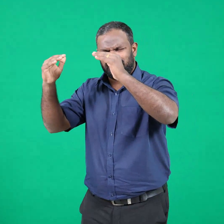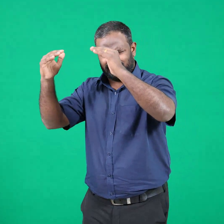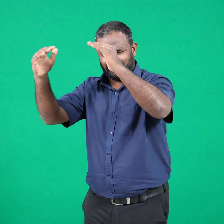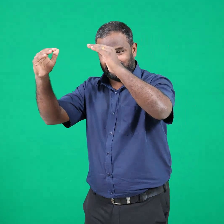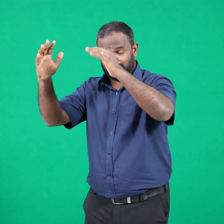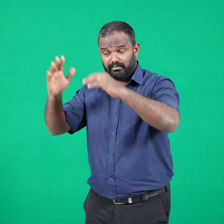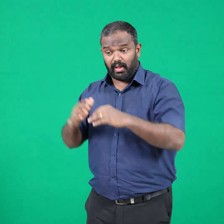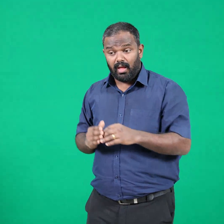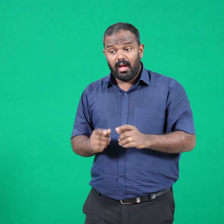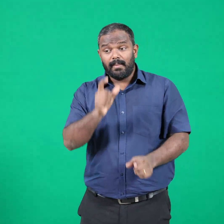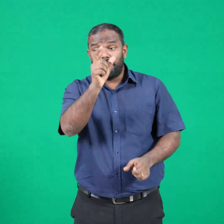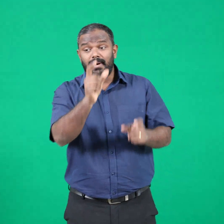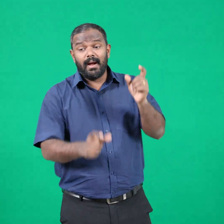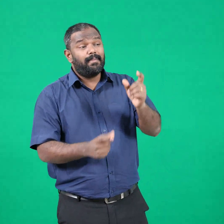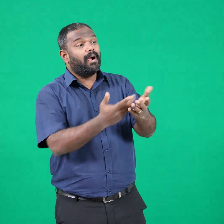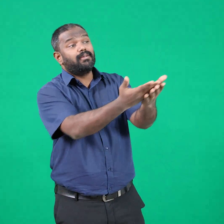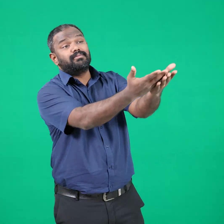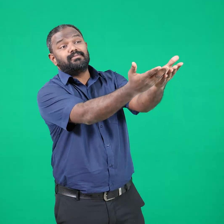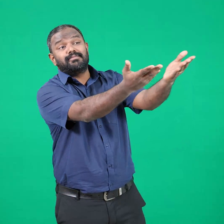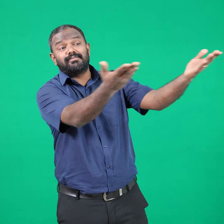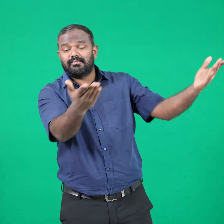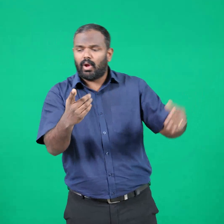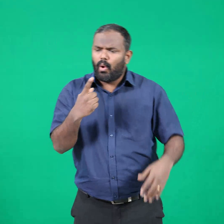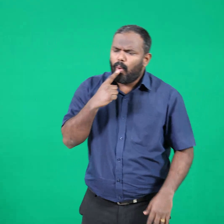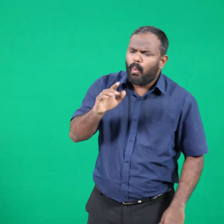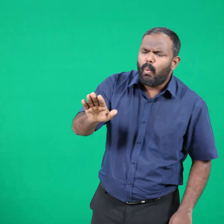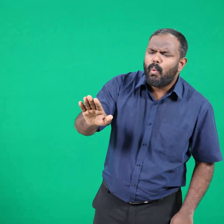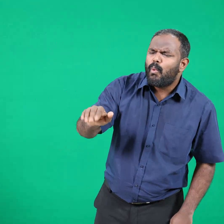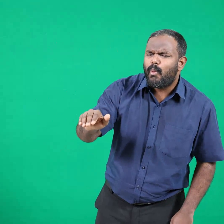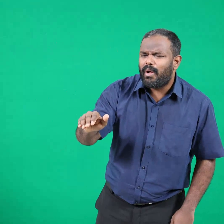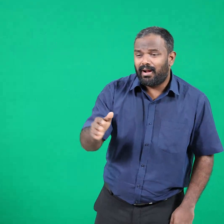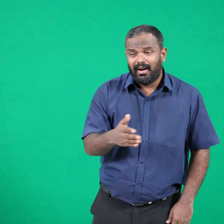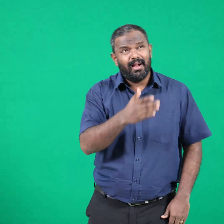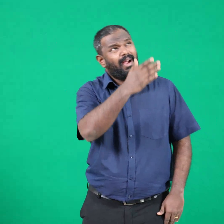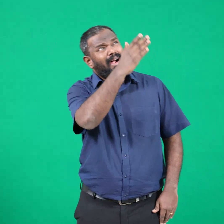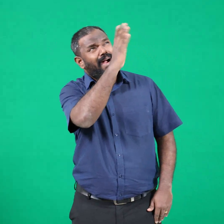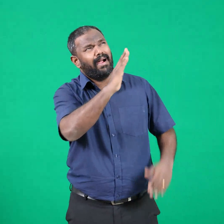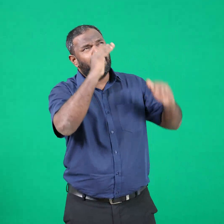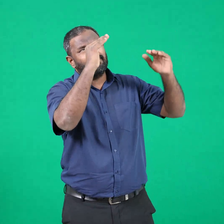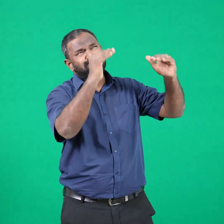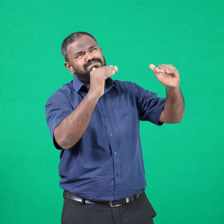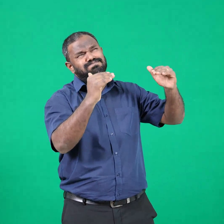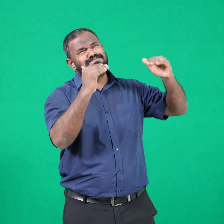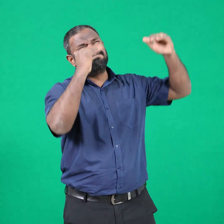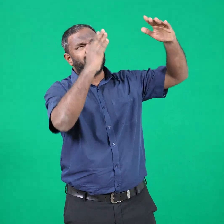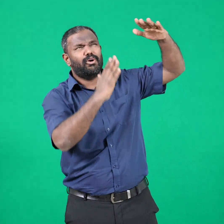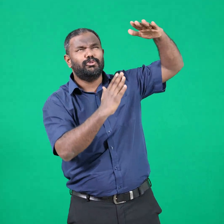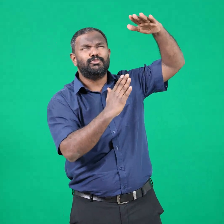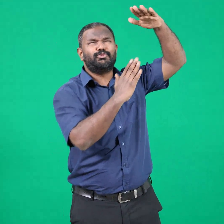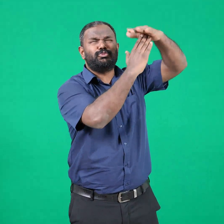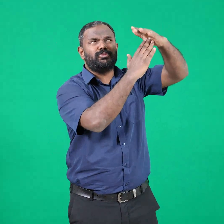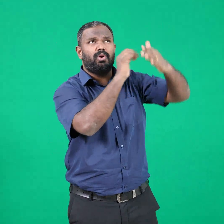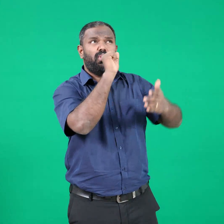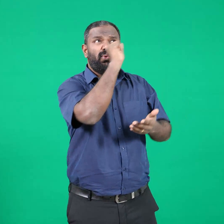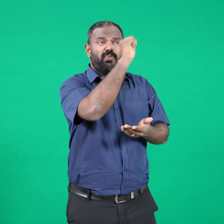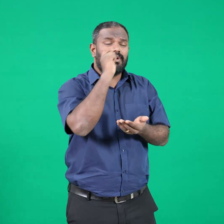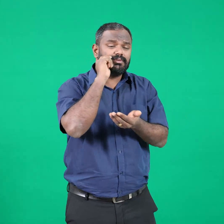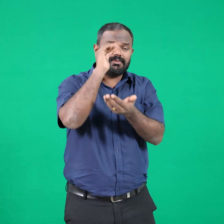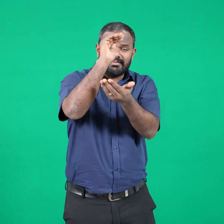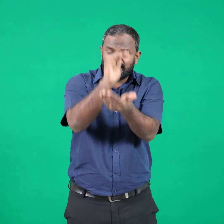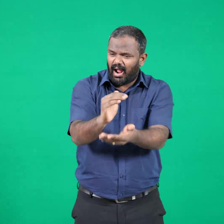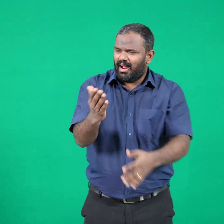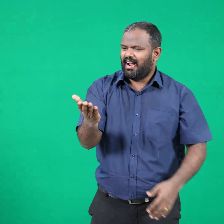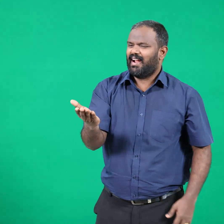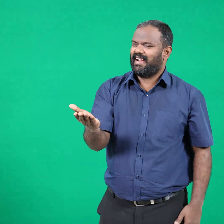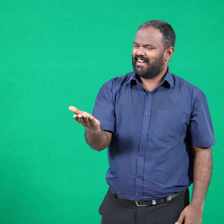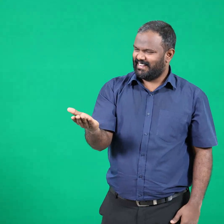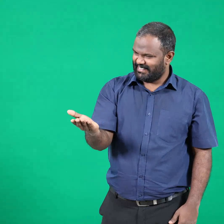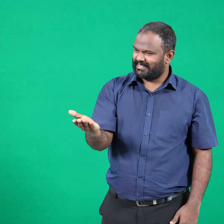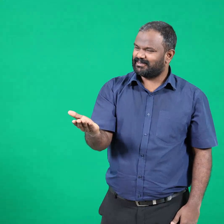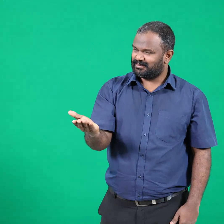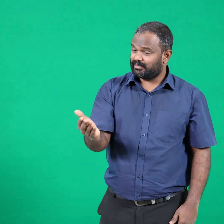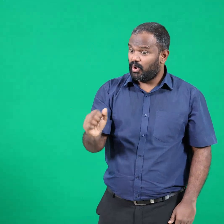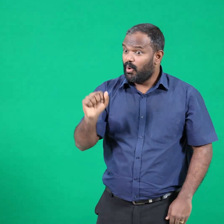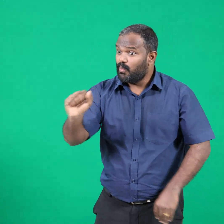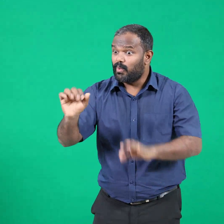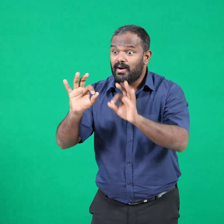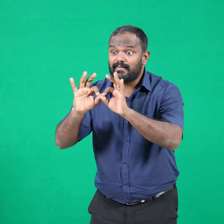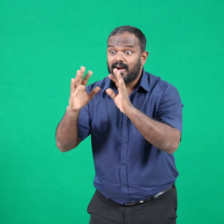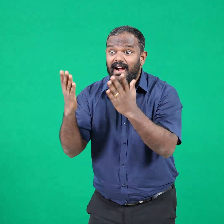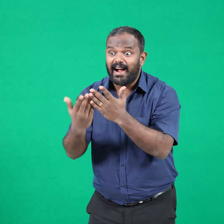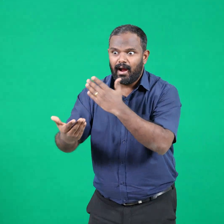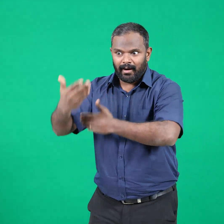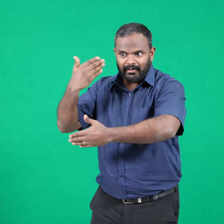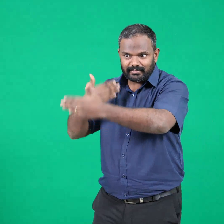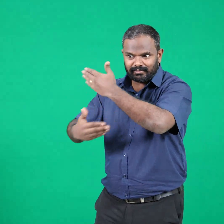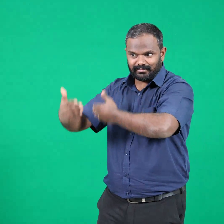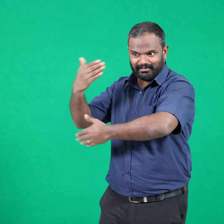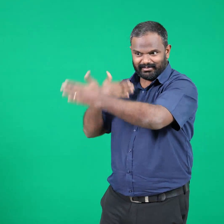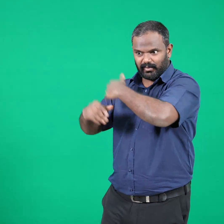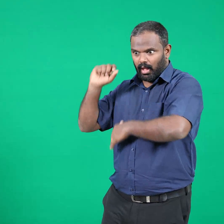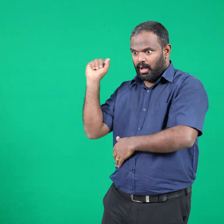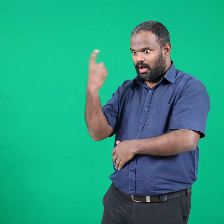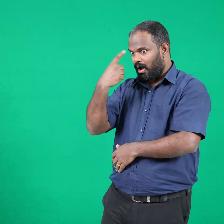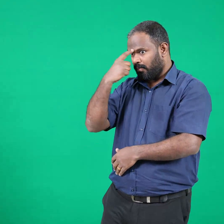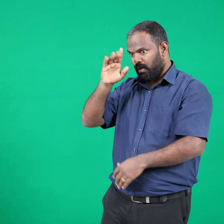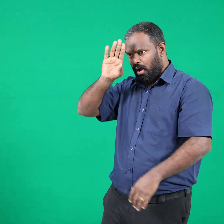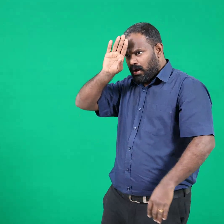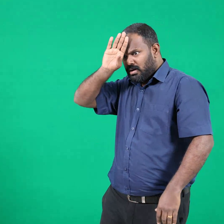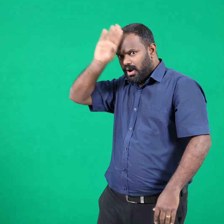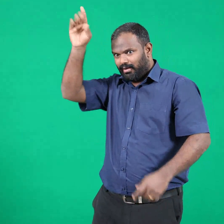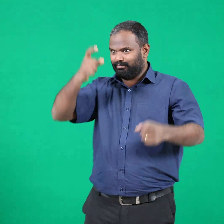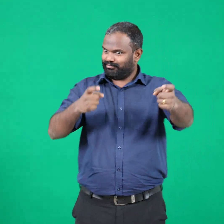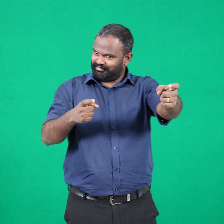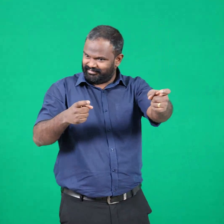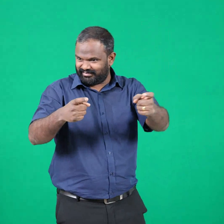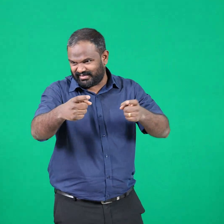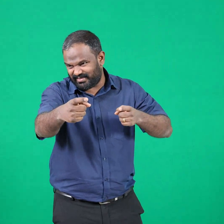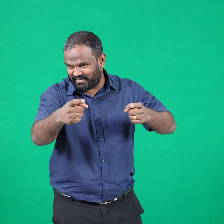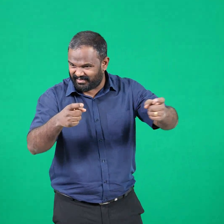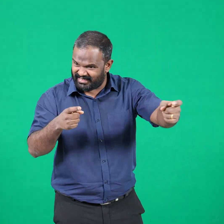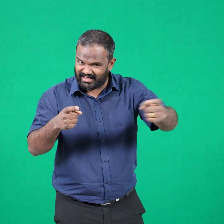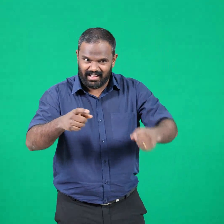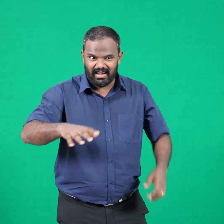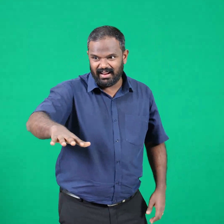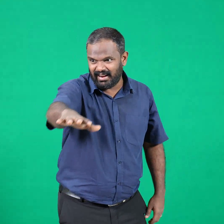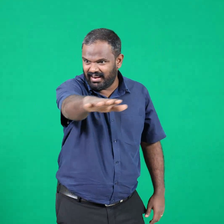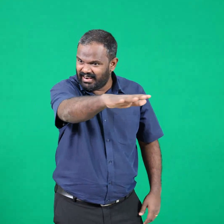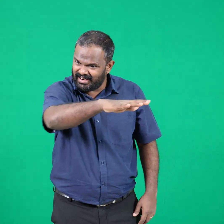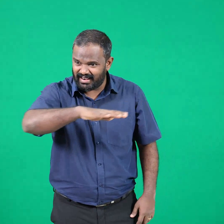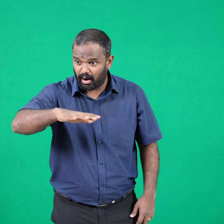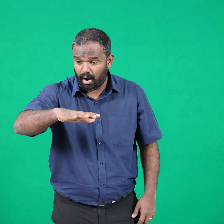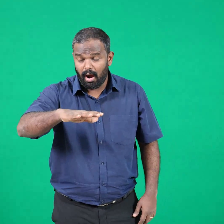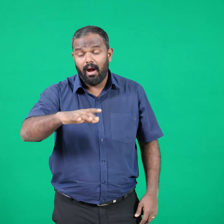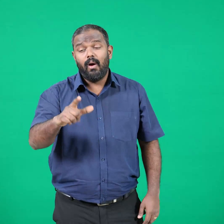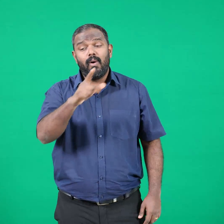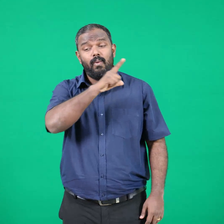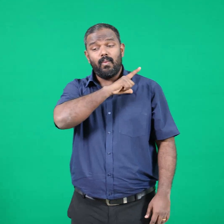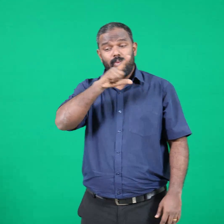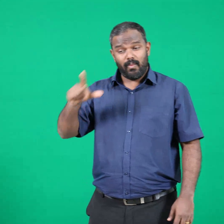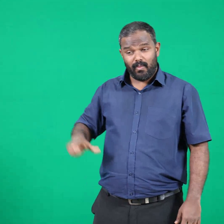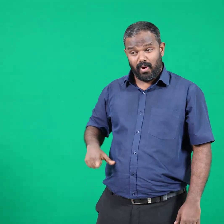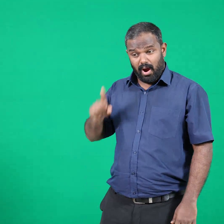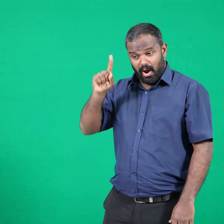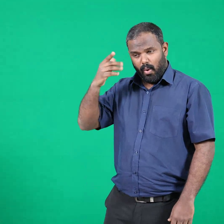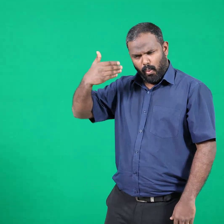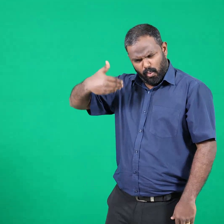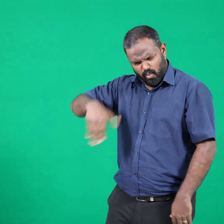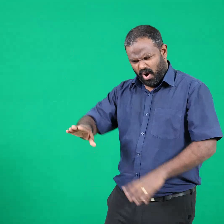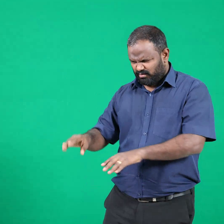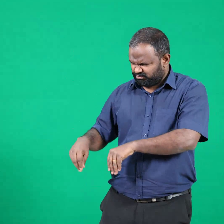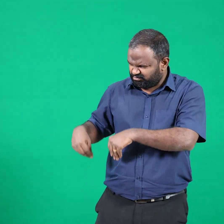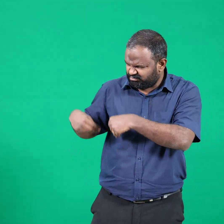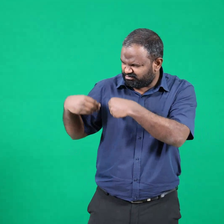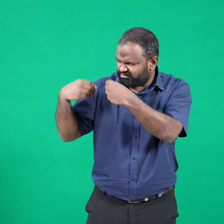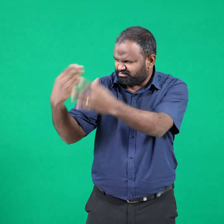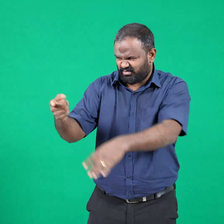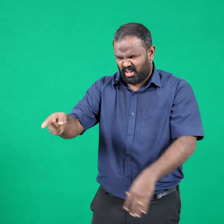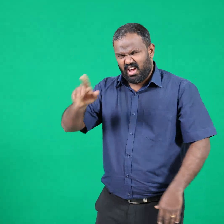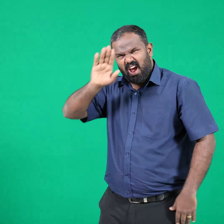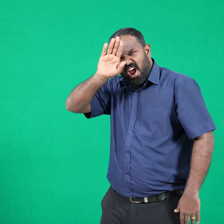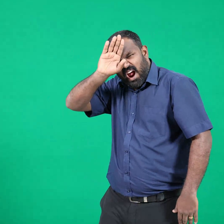He will be great and will be called the Son of the Most High.